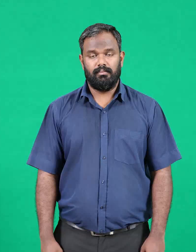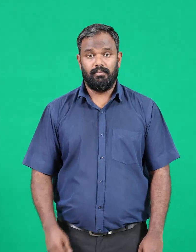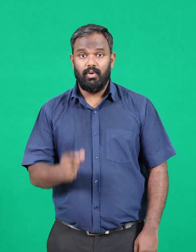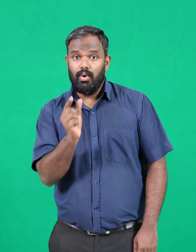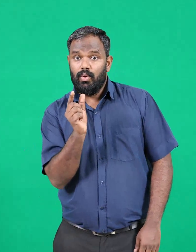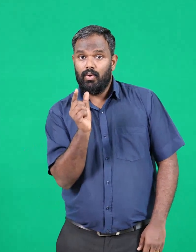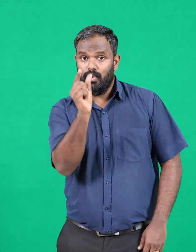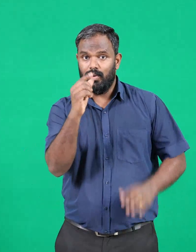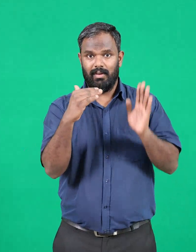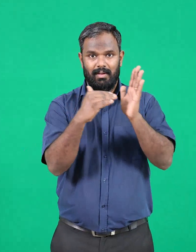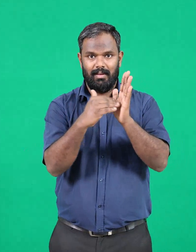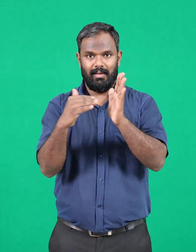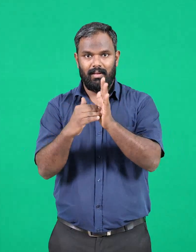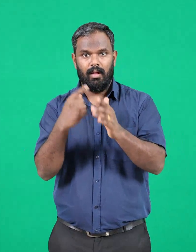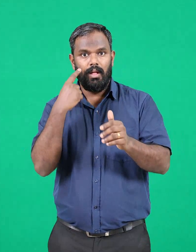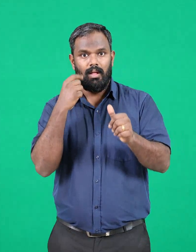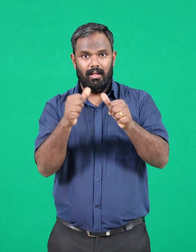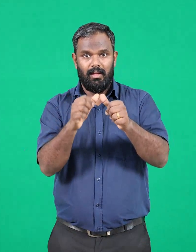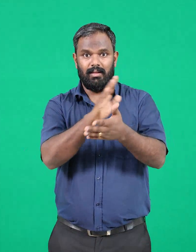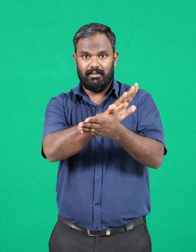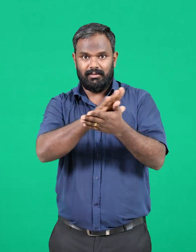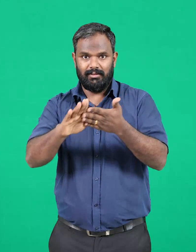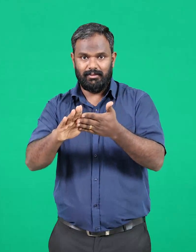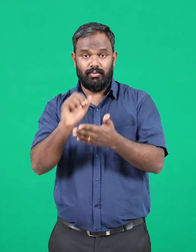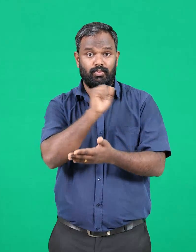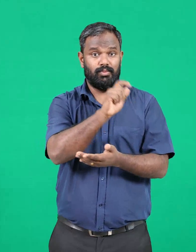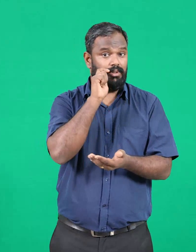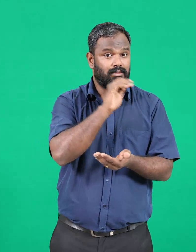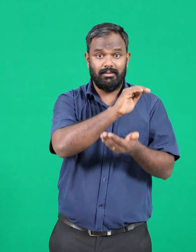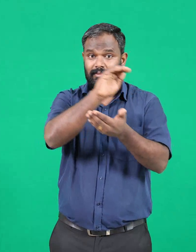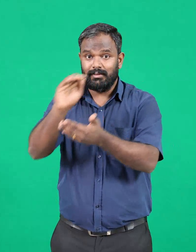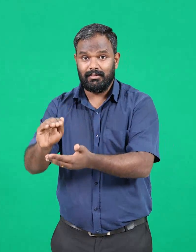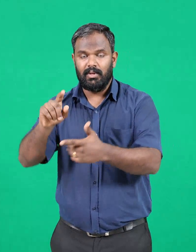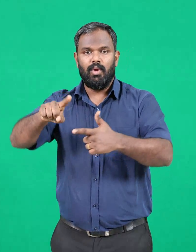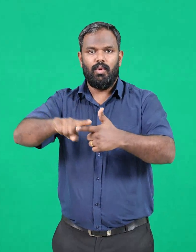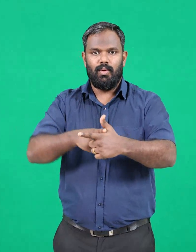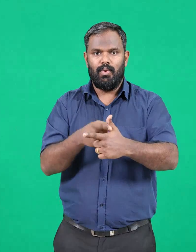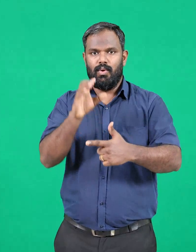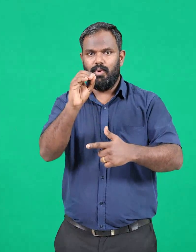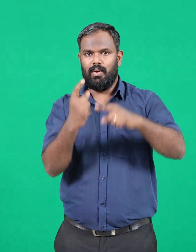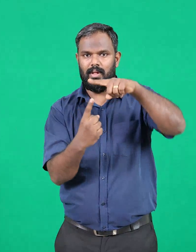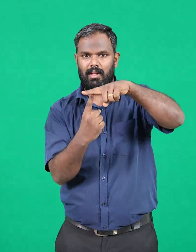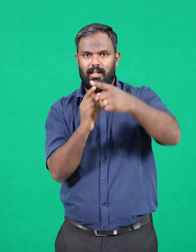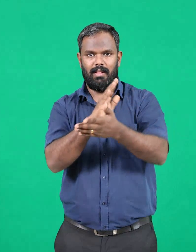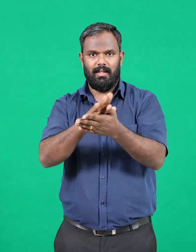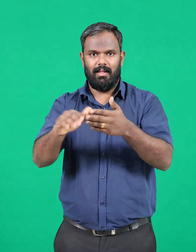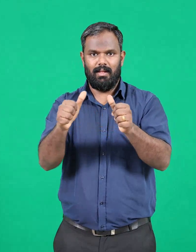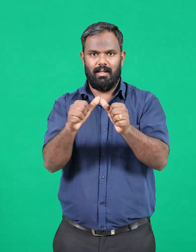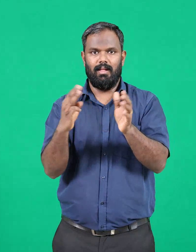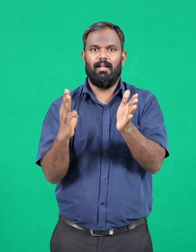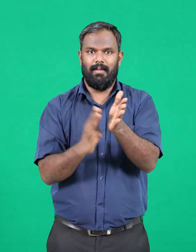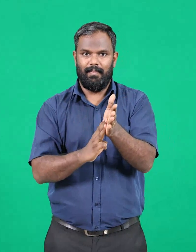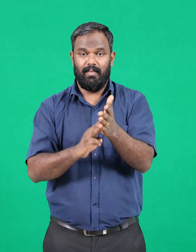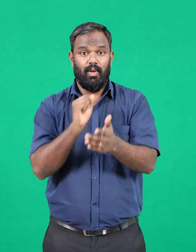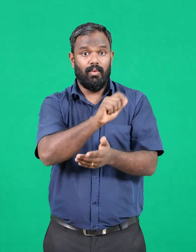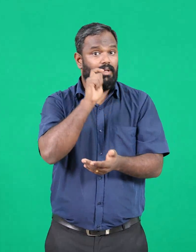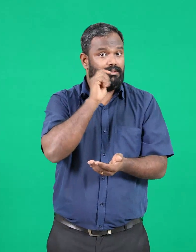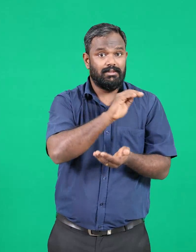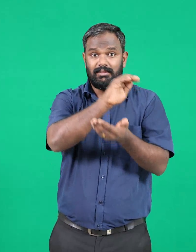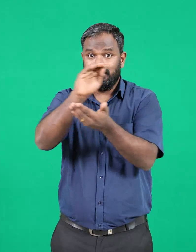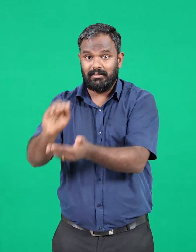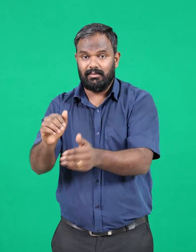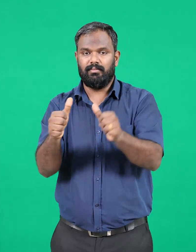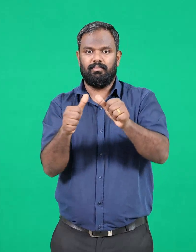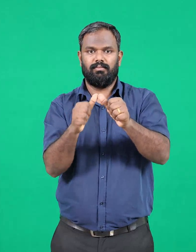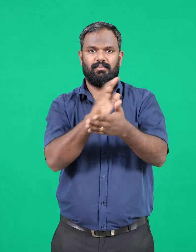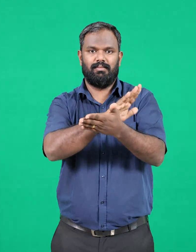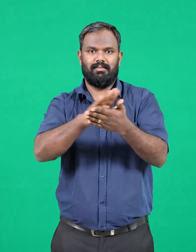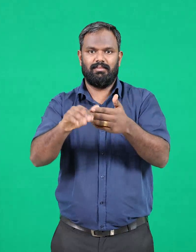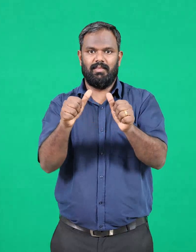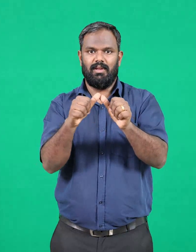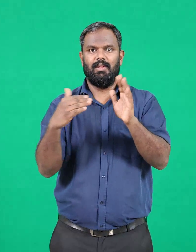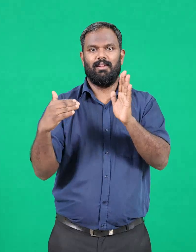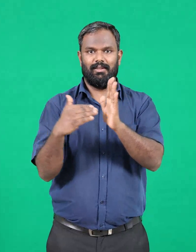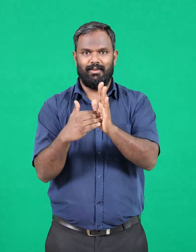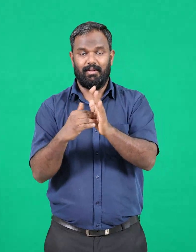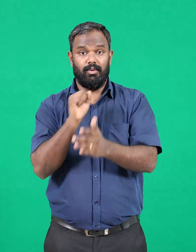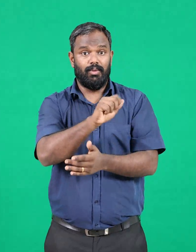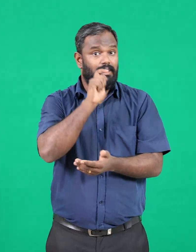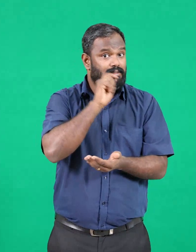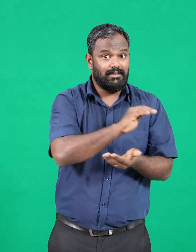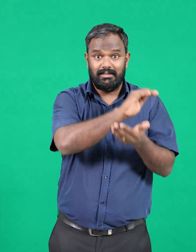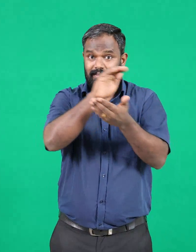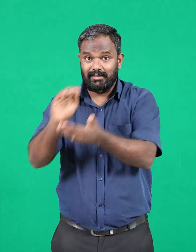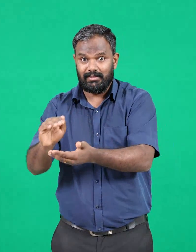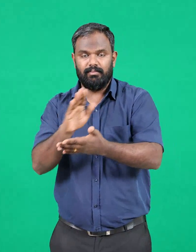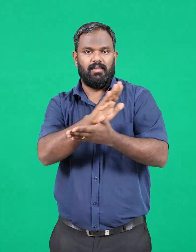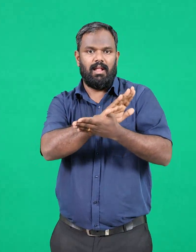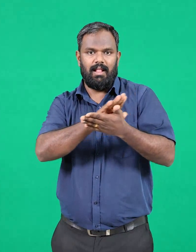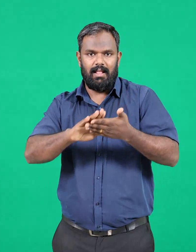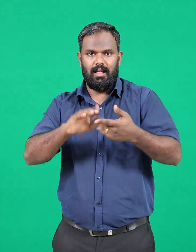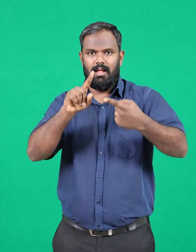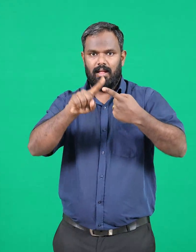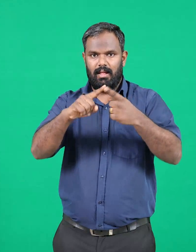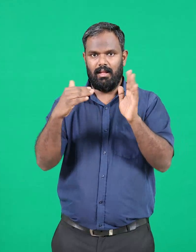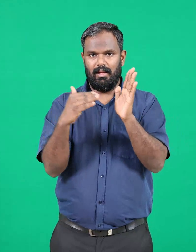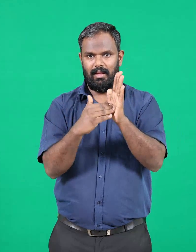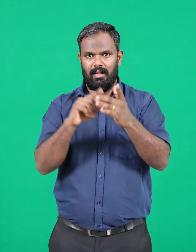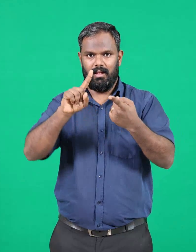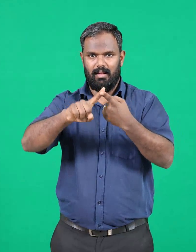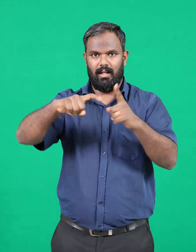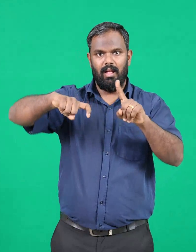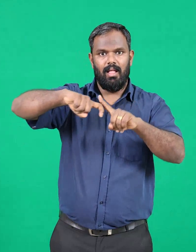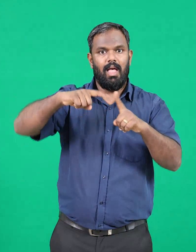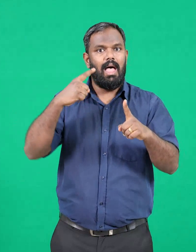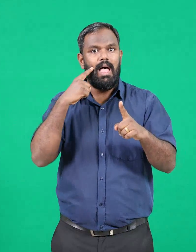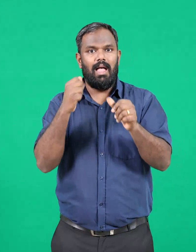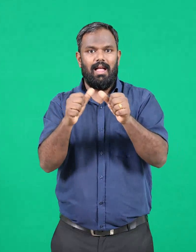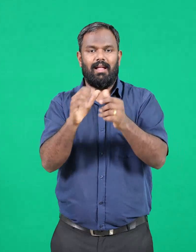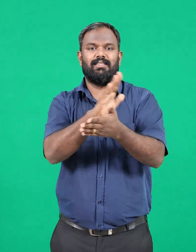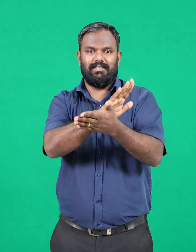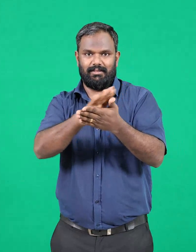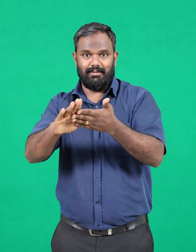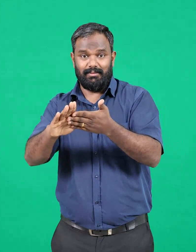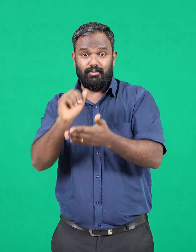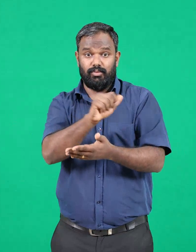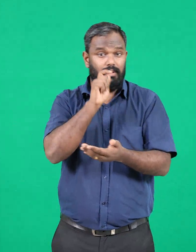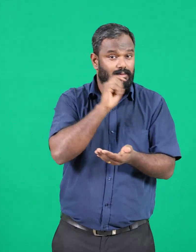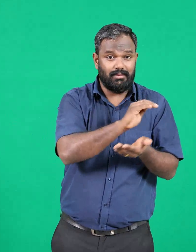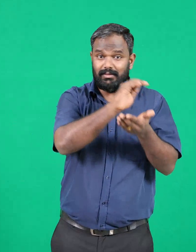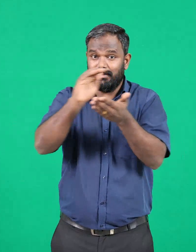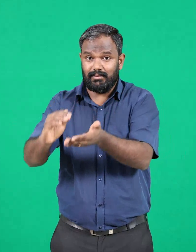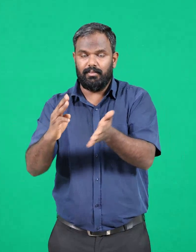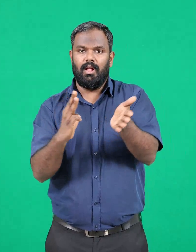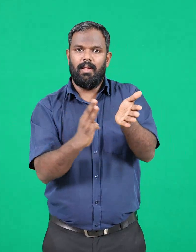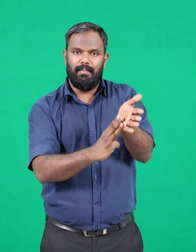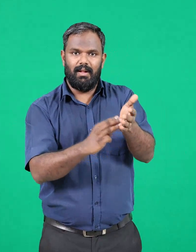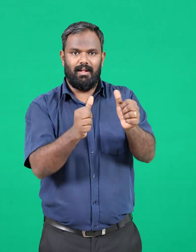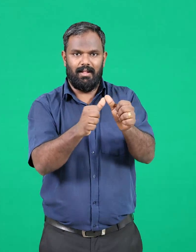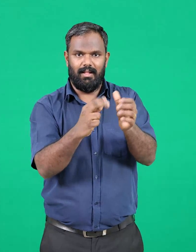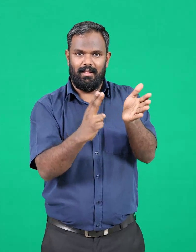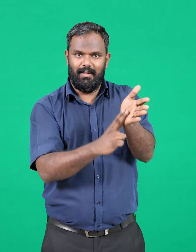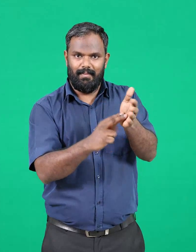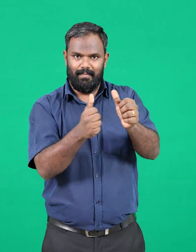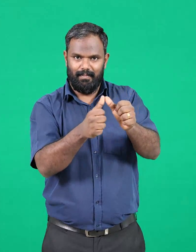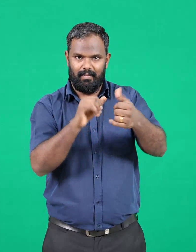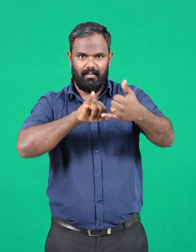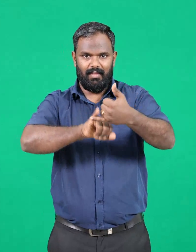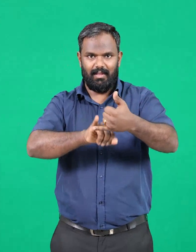Uzziah was the father of Jotham, Jotham the father of Ahaz, and Ahaz the father of Hezekiah.